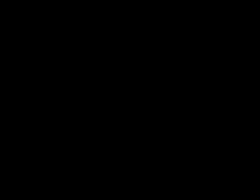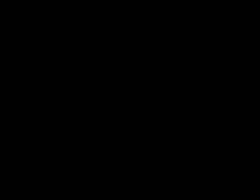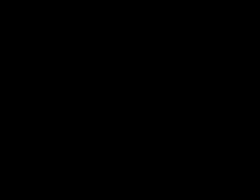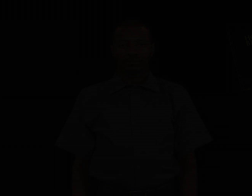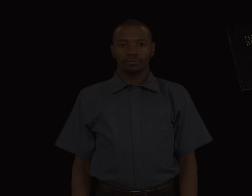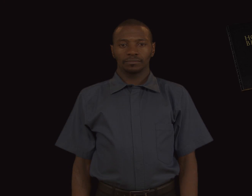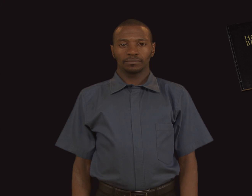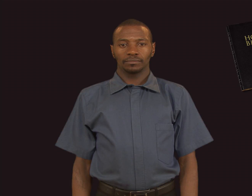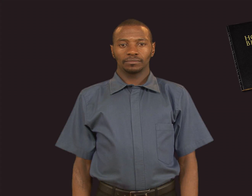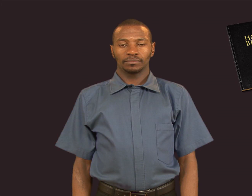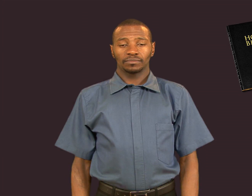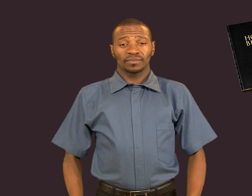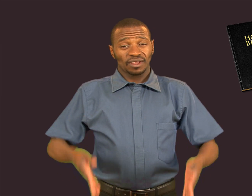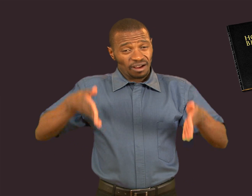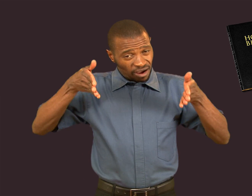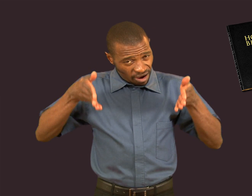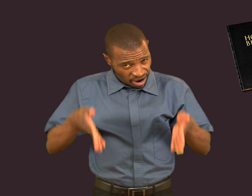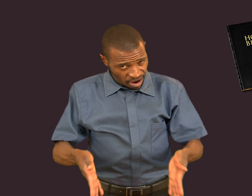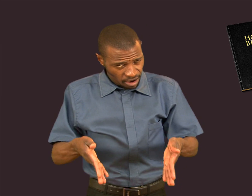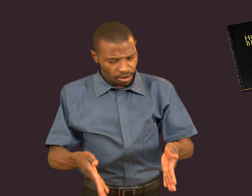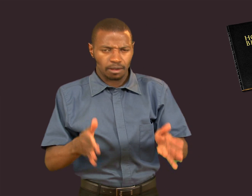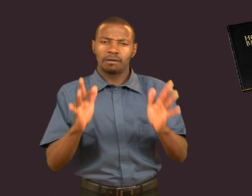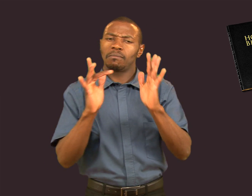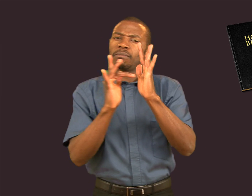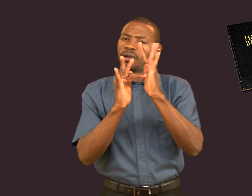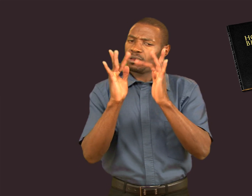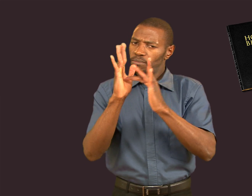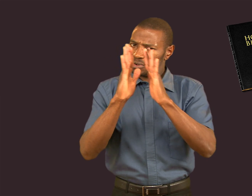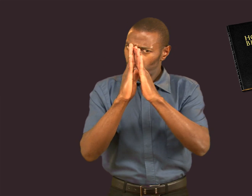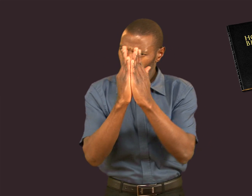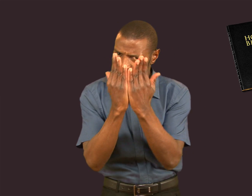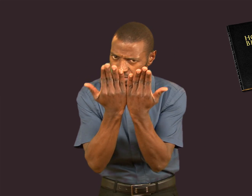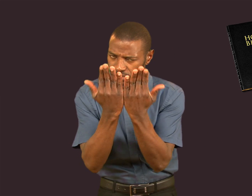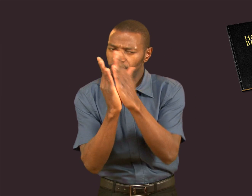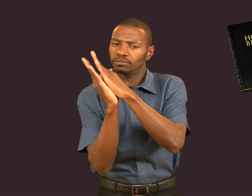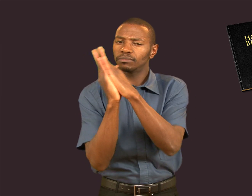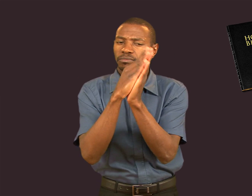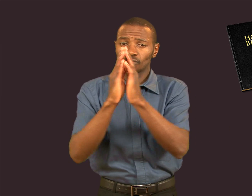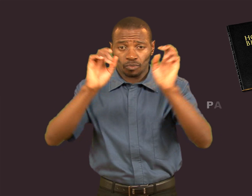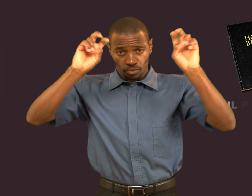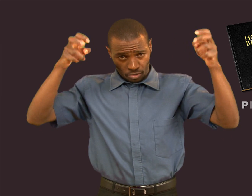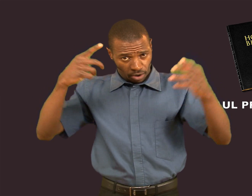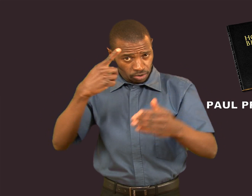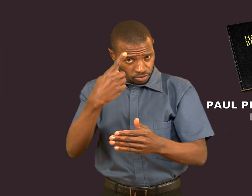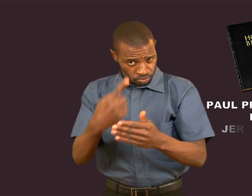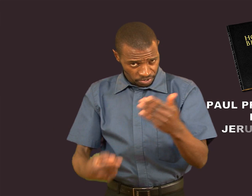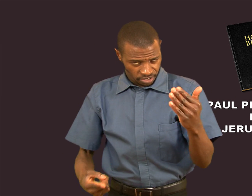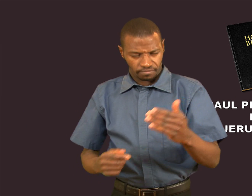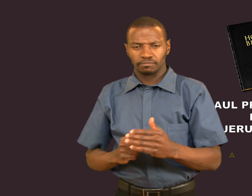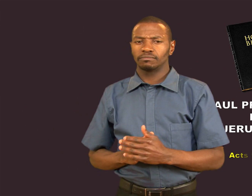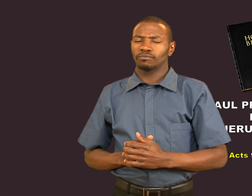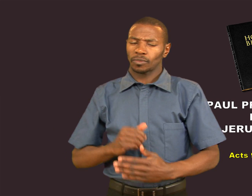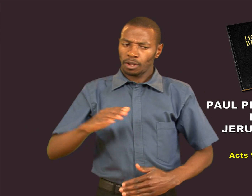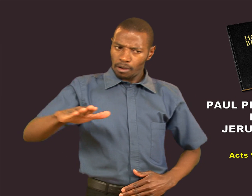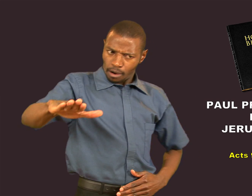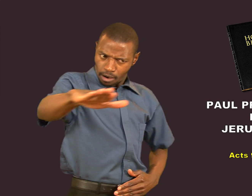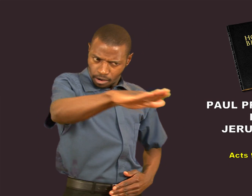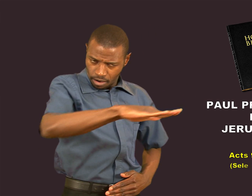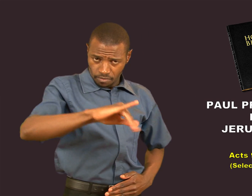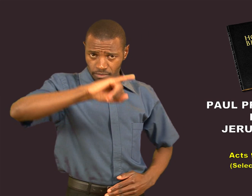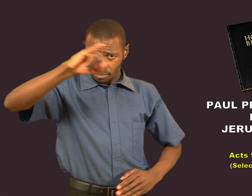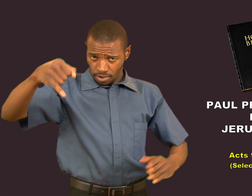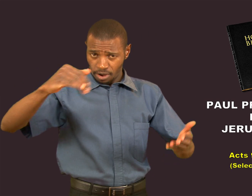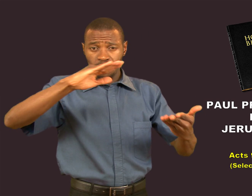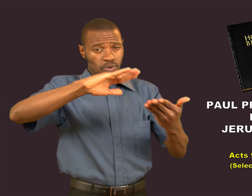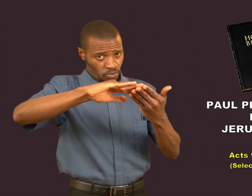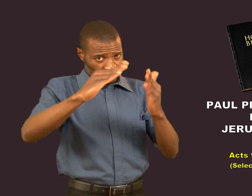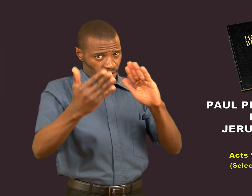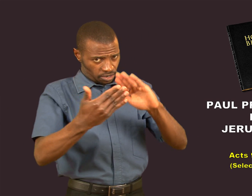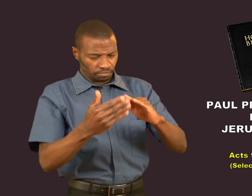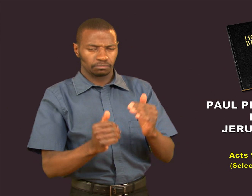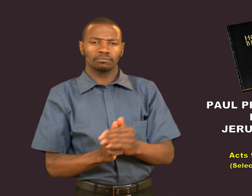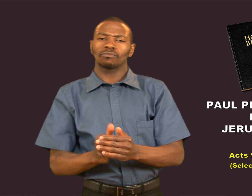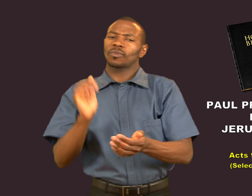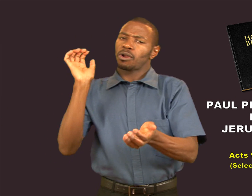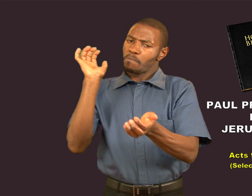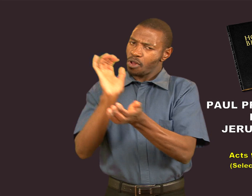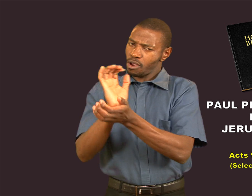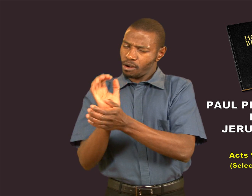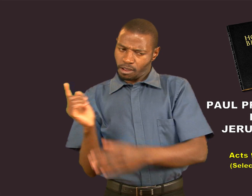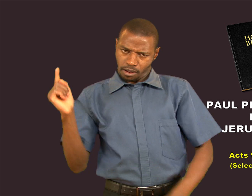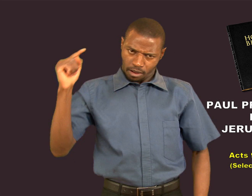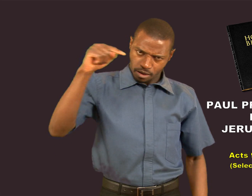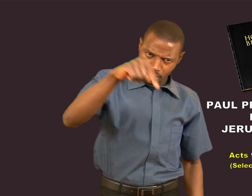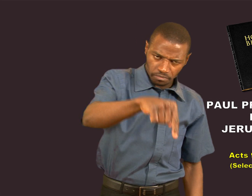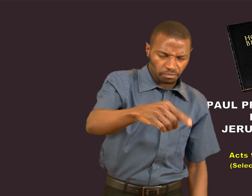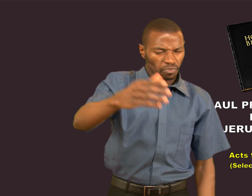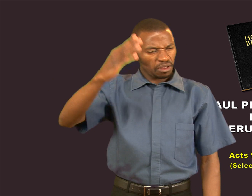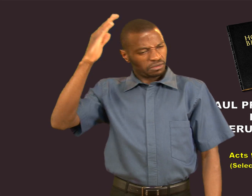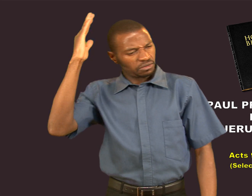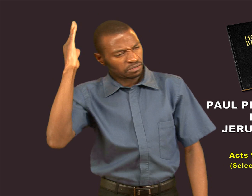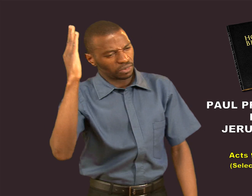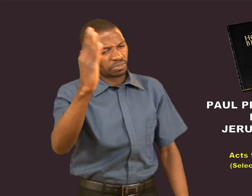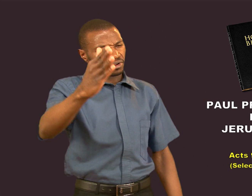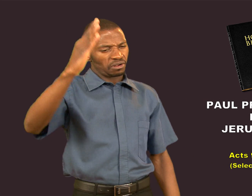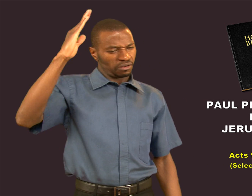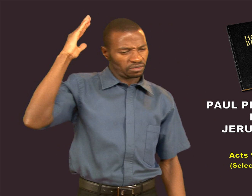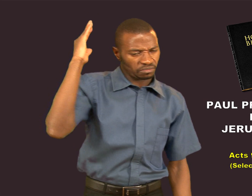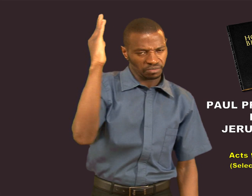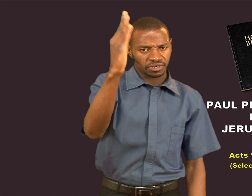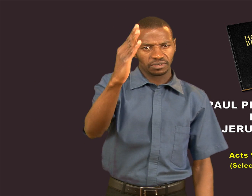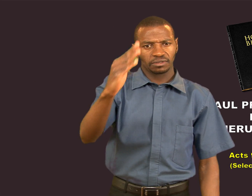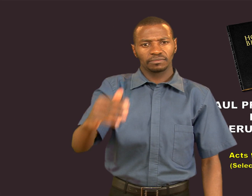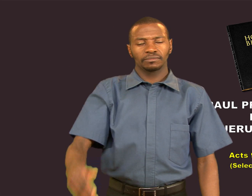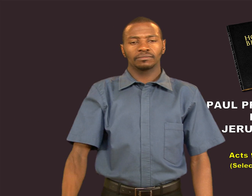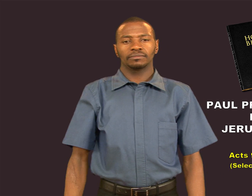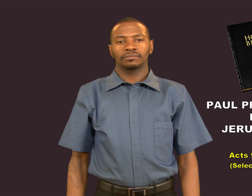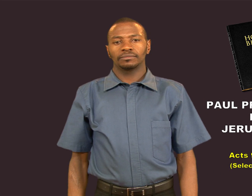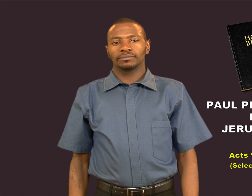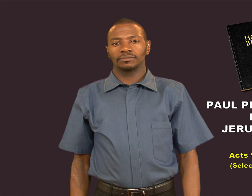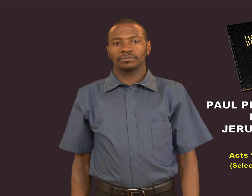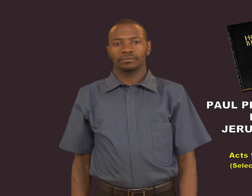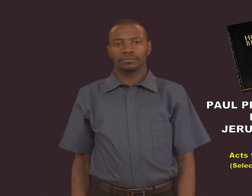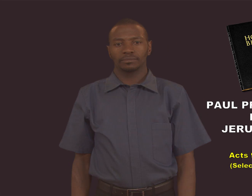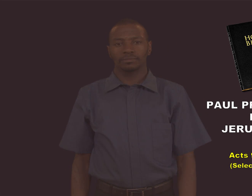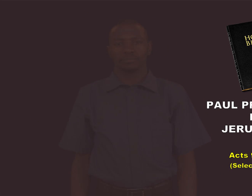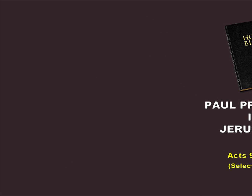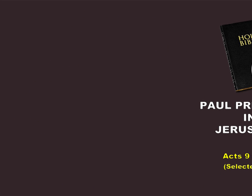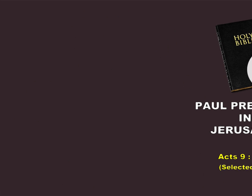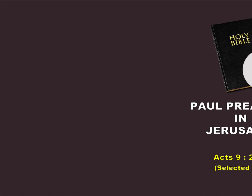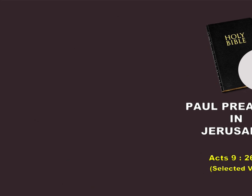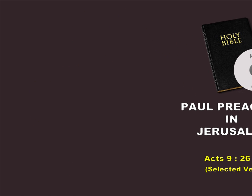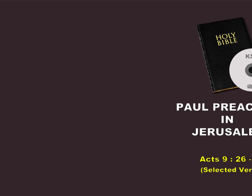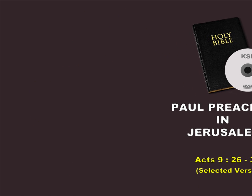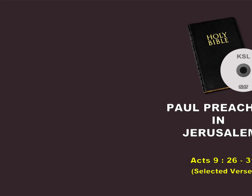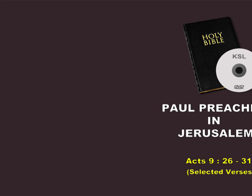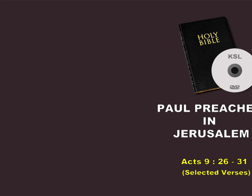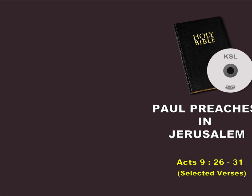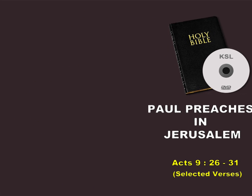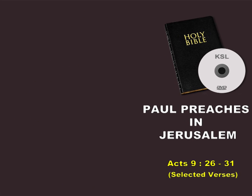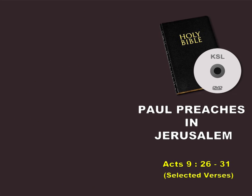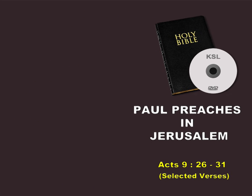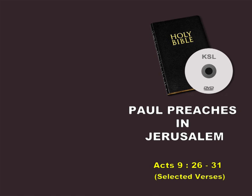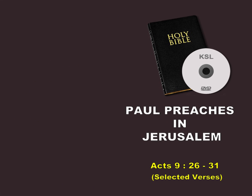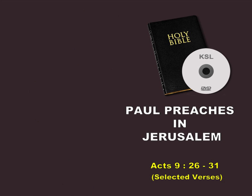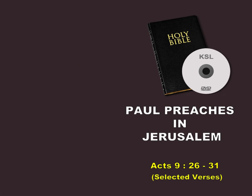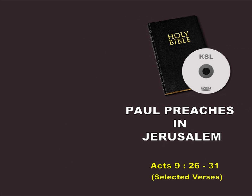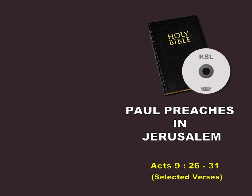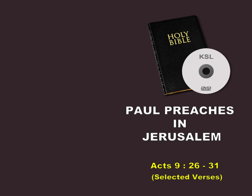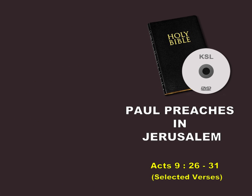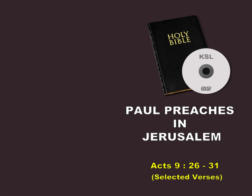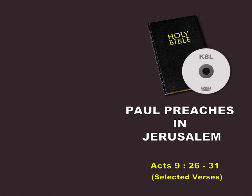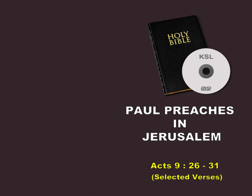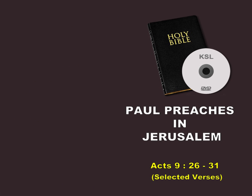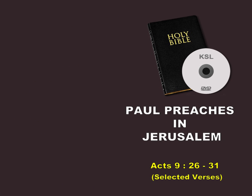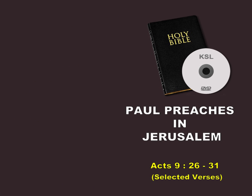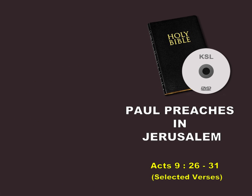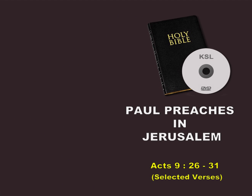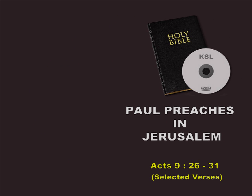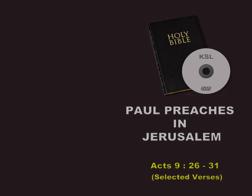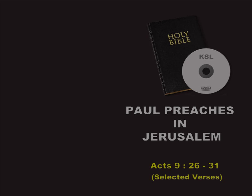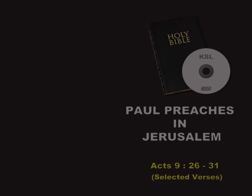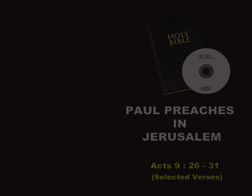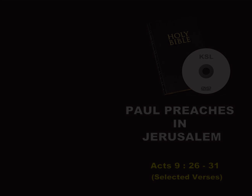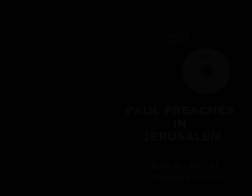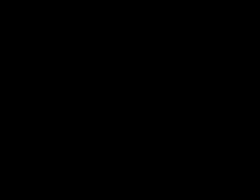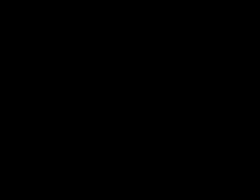Paul preaches in Jerusalem